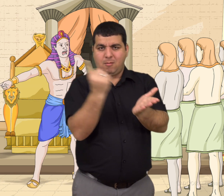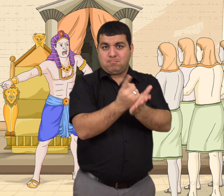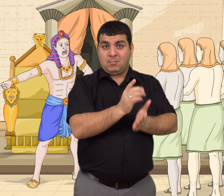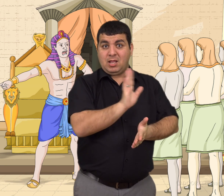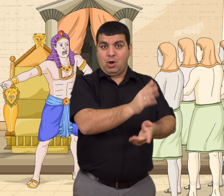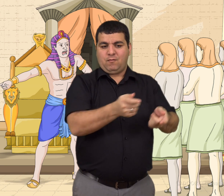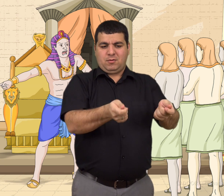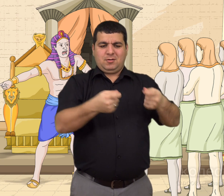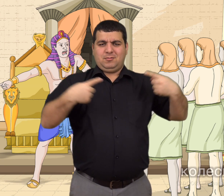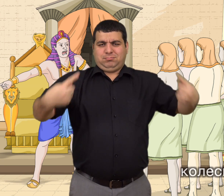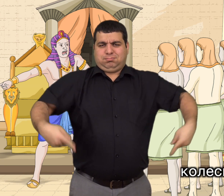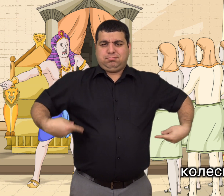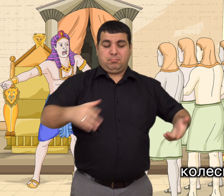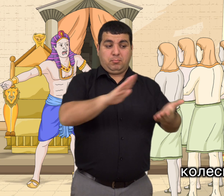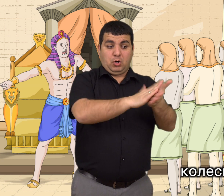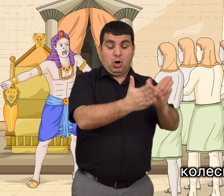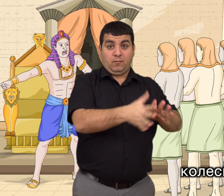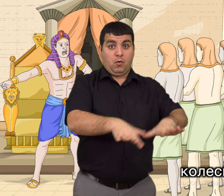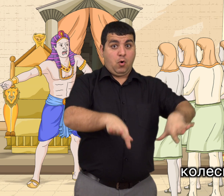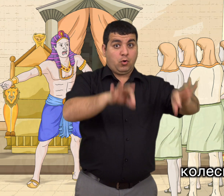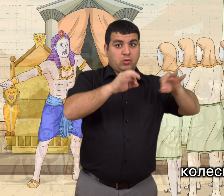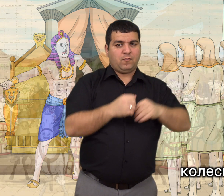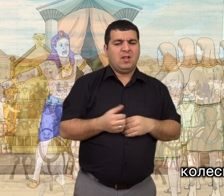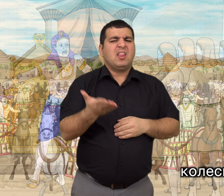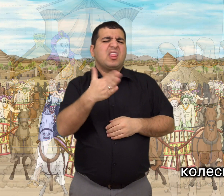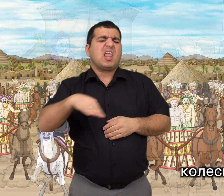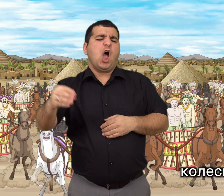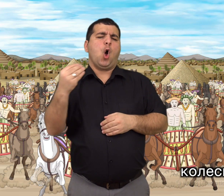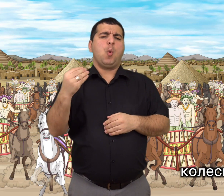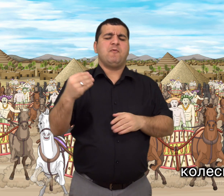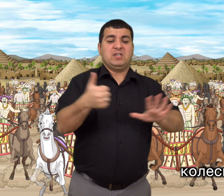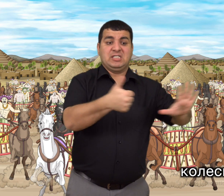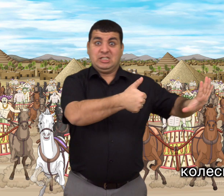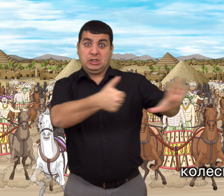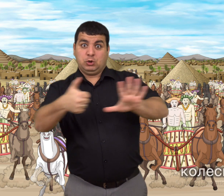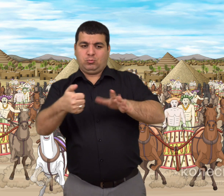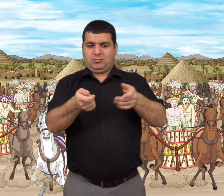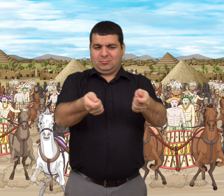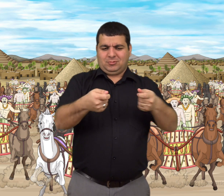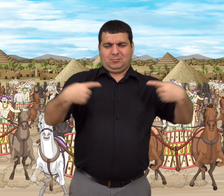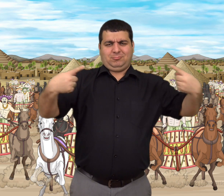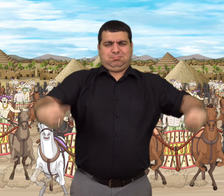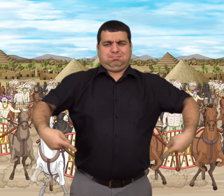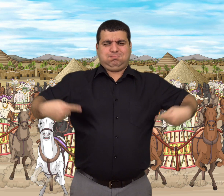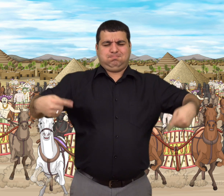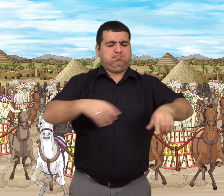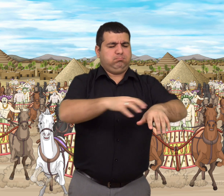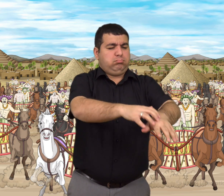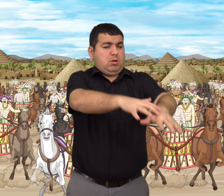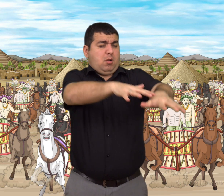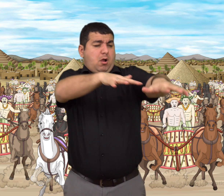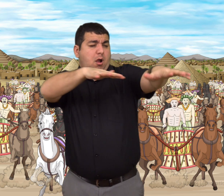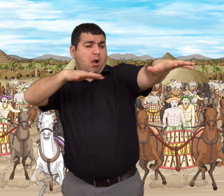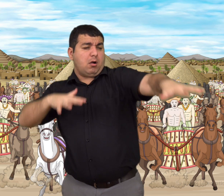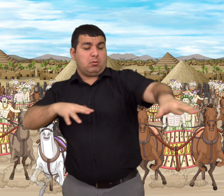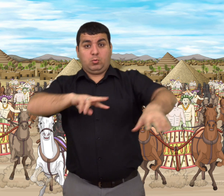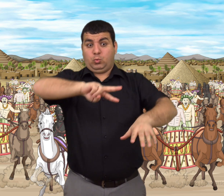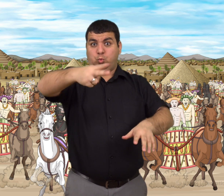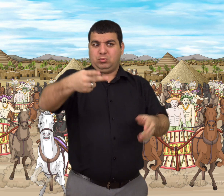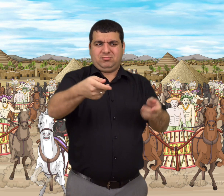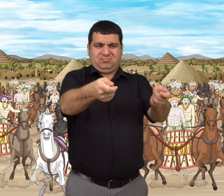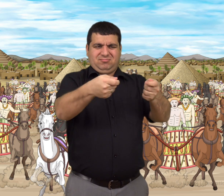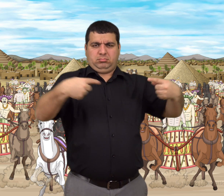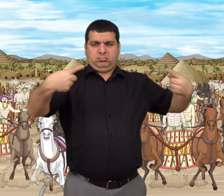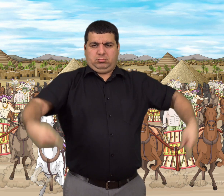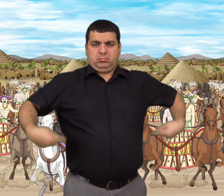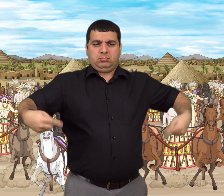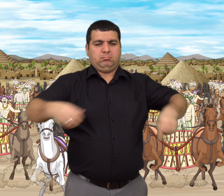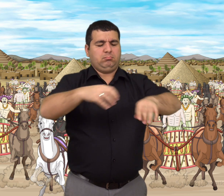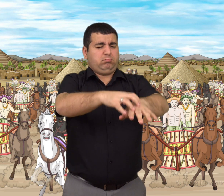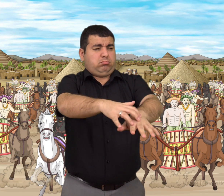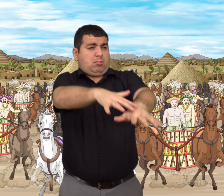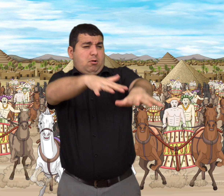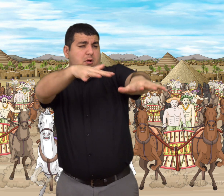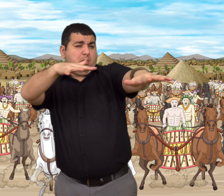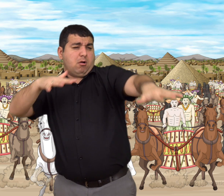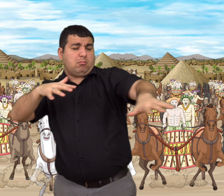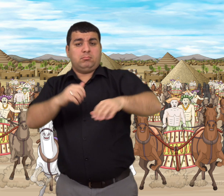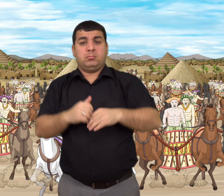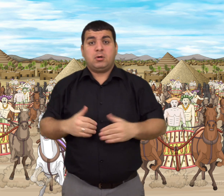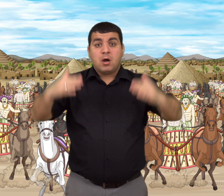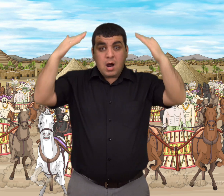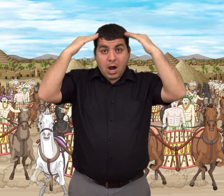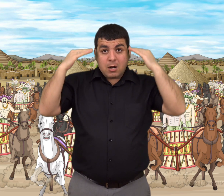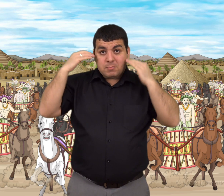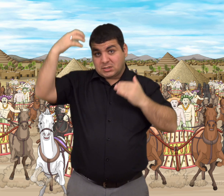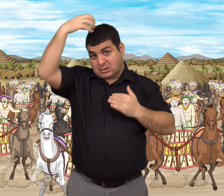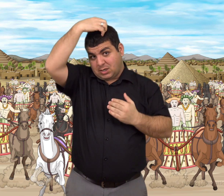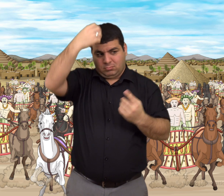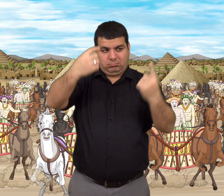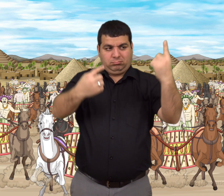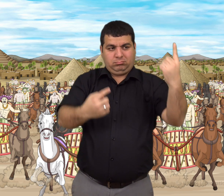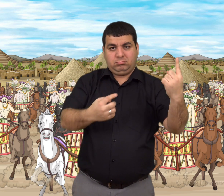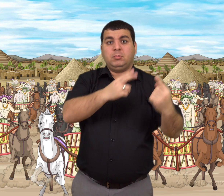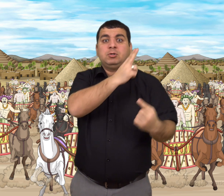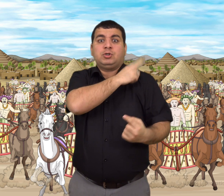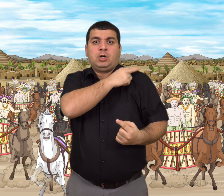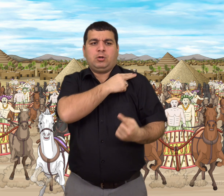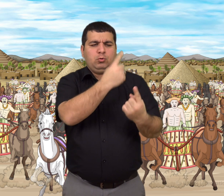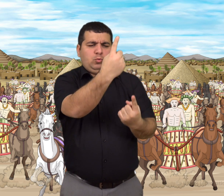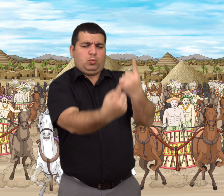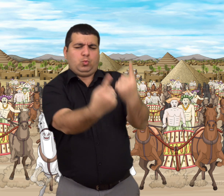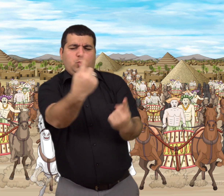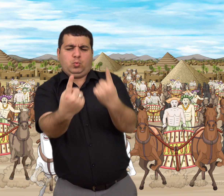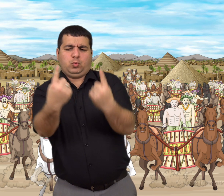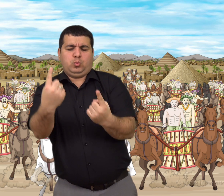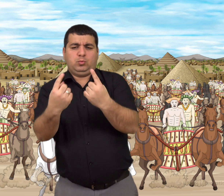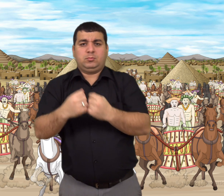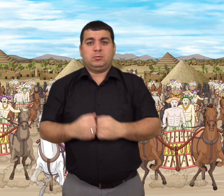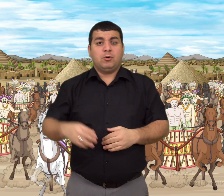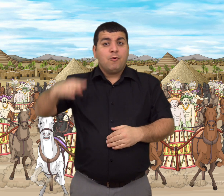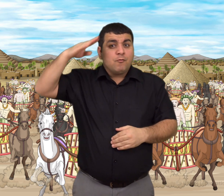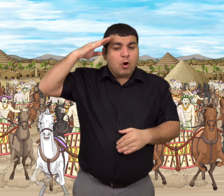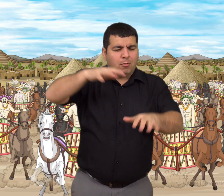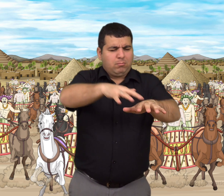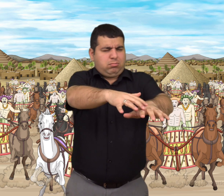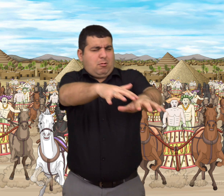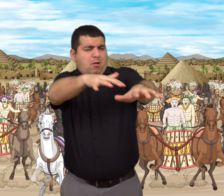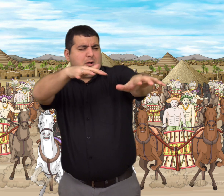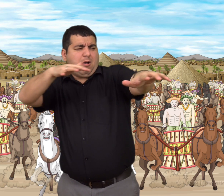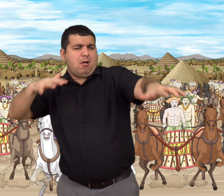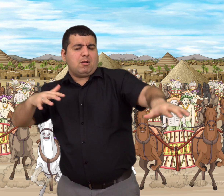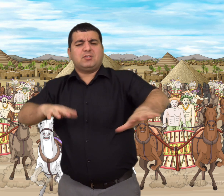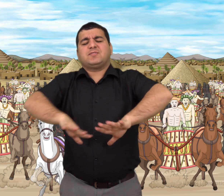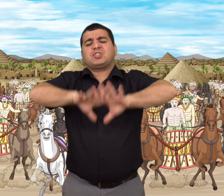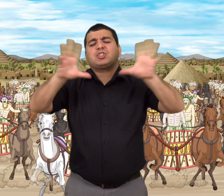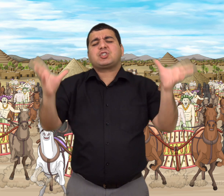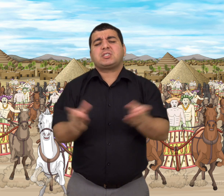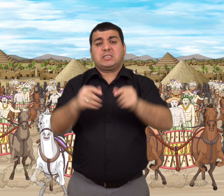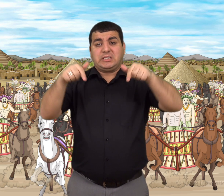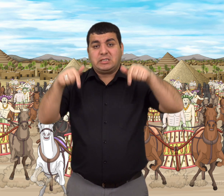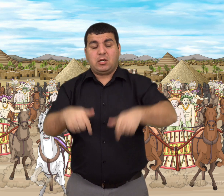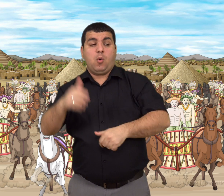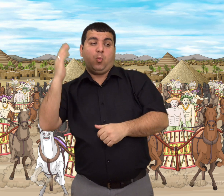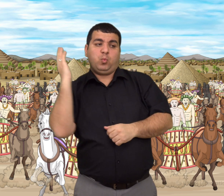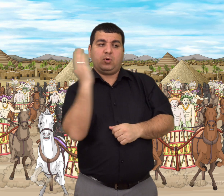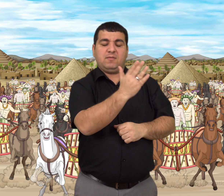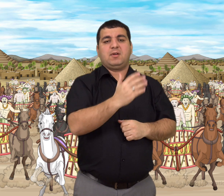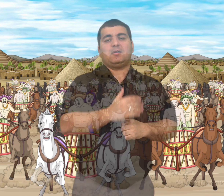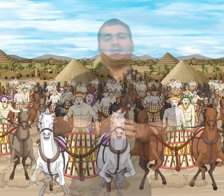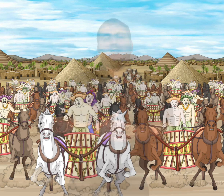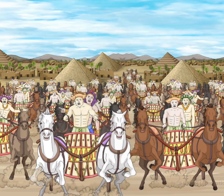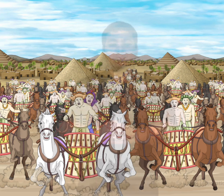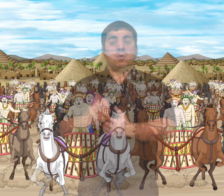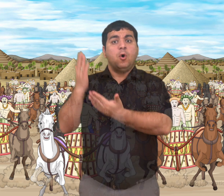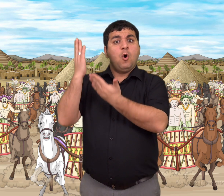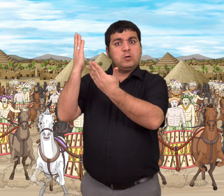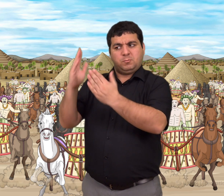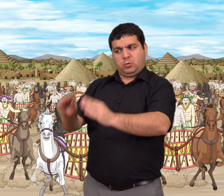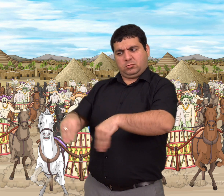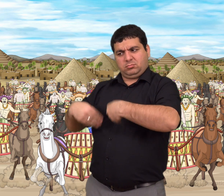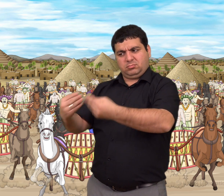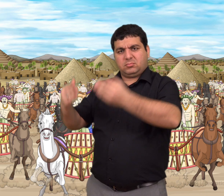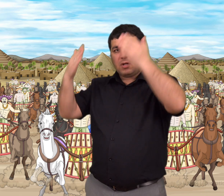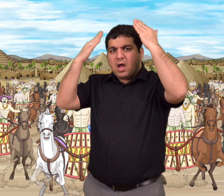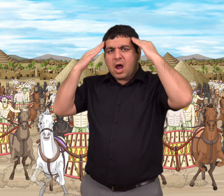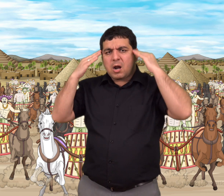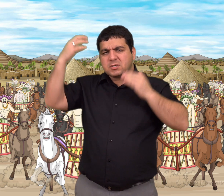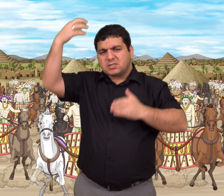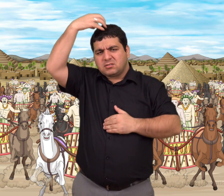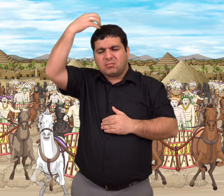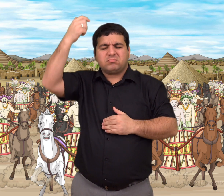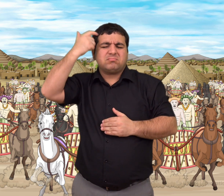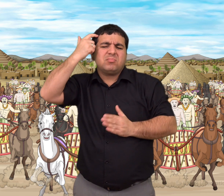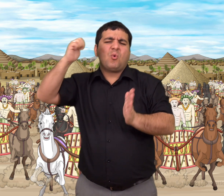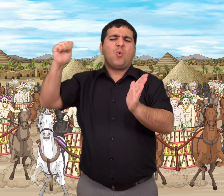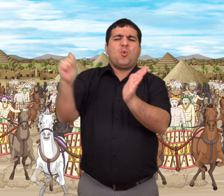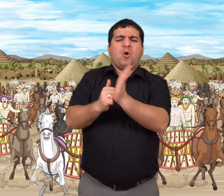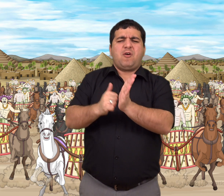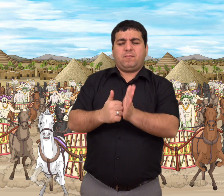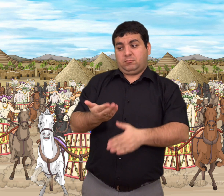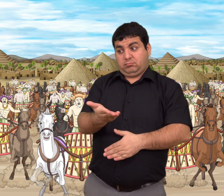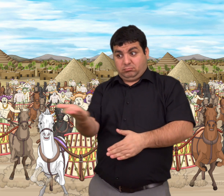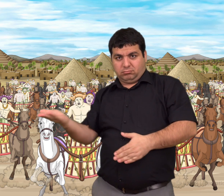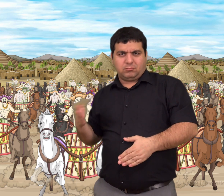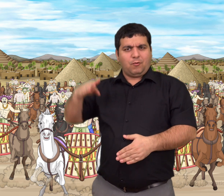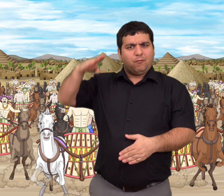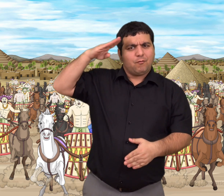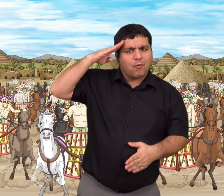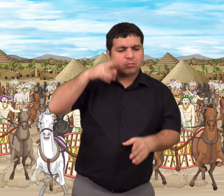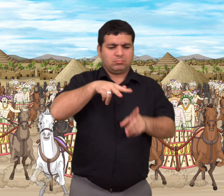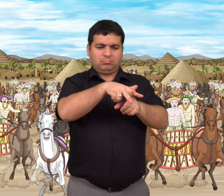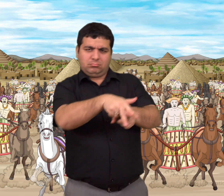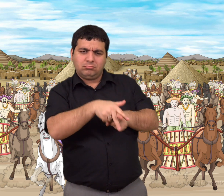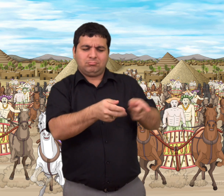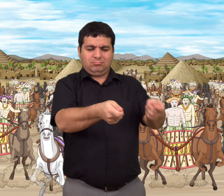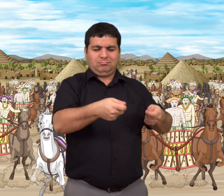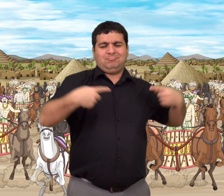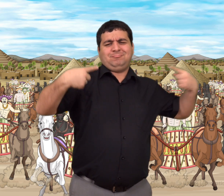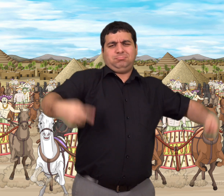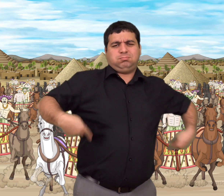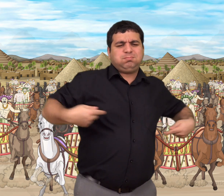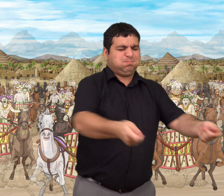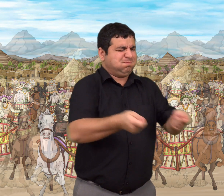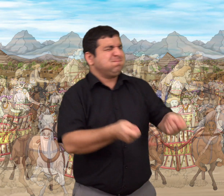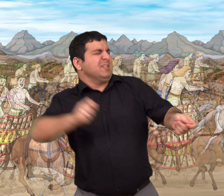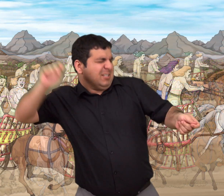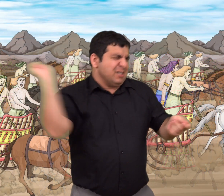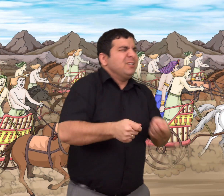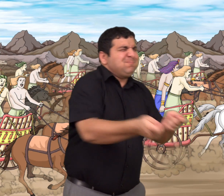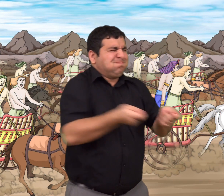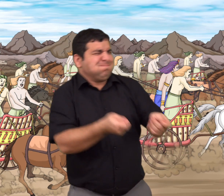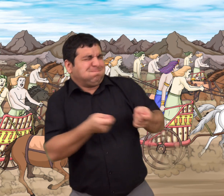So Pharaoh prepared his chariot and took his army with him. He took 600 of the best chariots, and all the other chariots of Egypt, with officers over all of them. And the LORD hardened the heart of Pharaoh king of Egypt so that he pursued the Israelites, who were marching out defiantly.